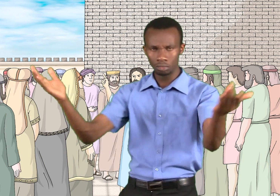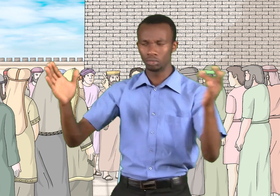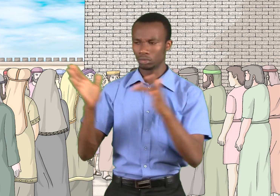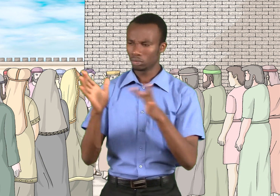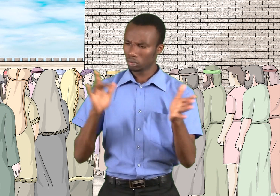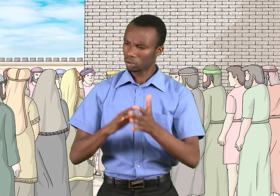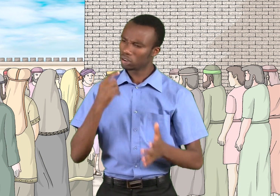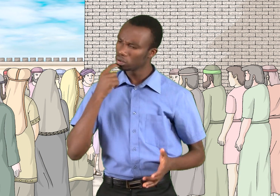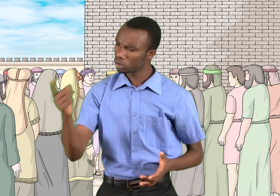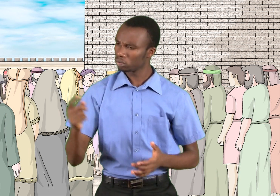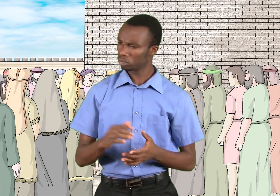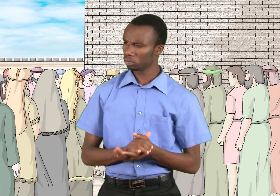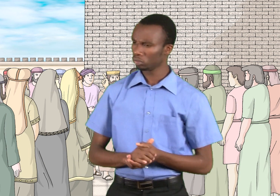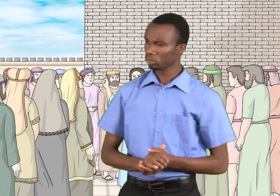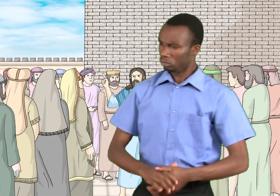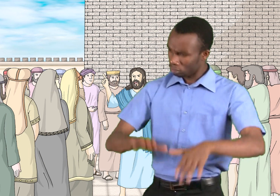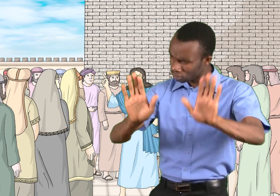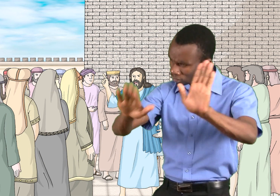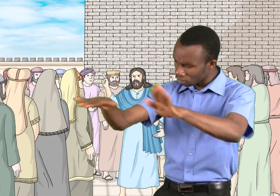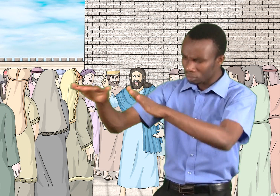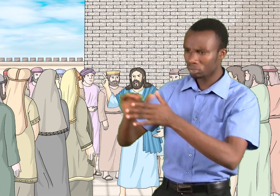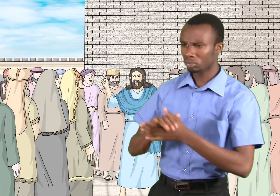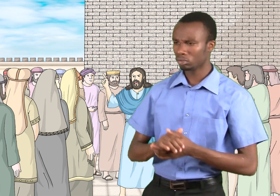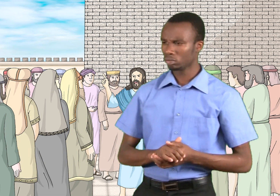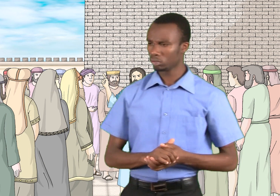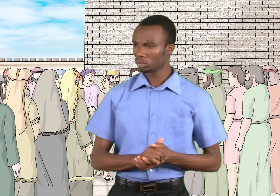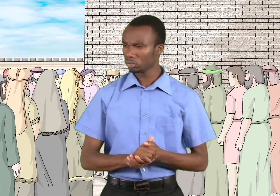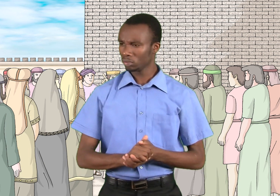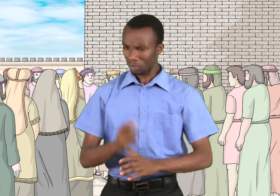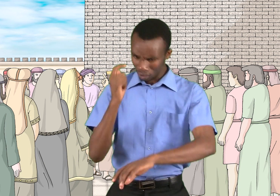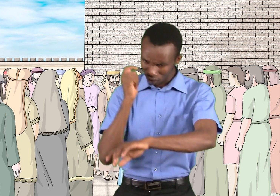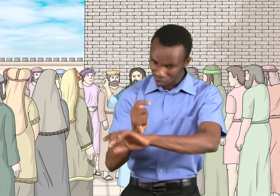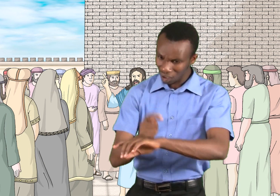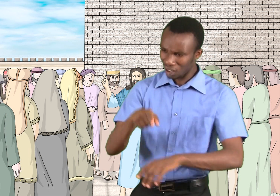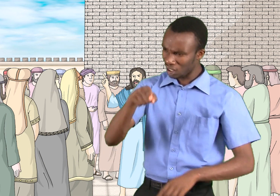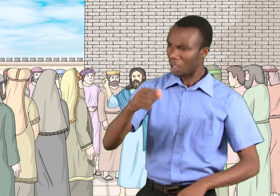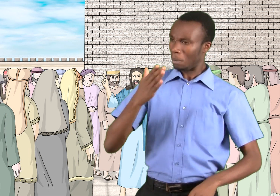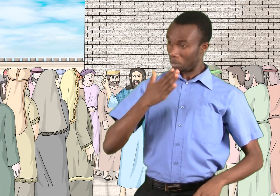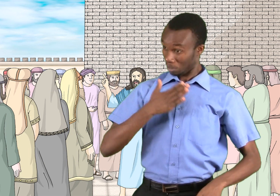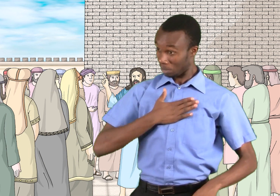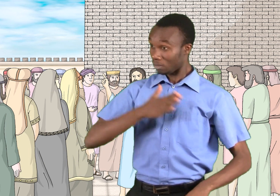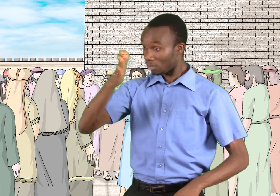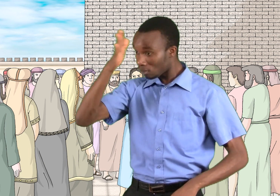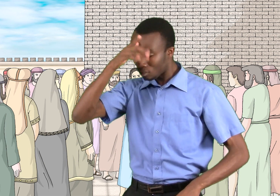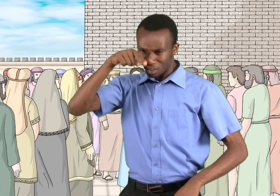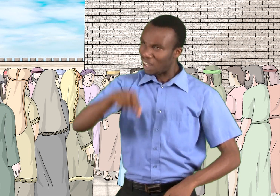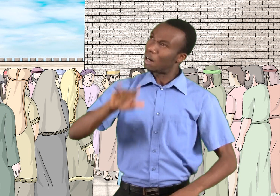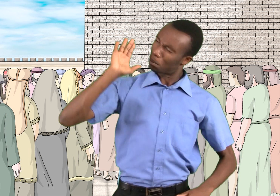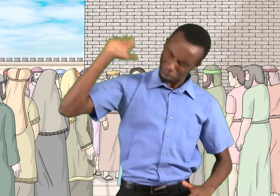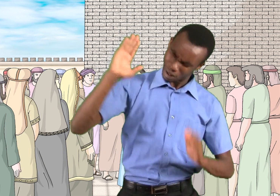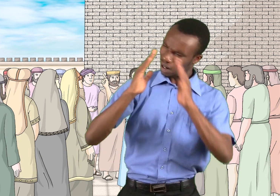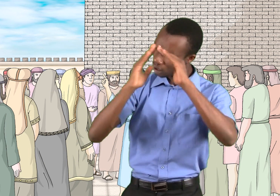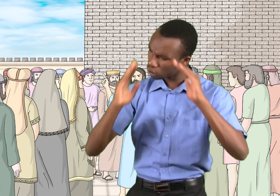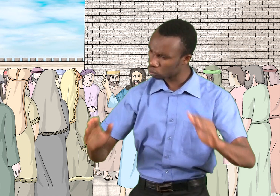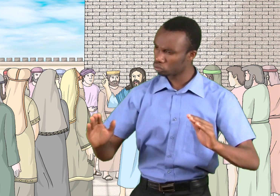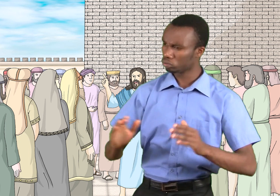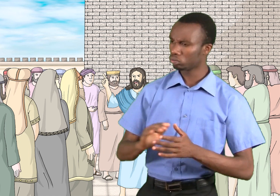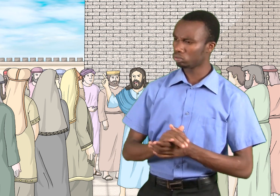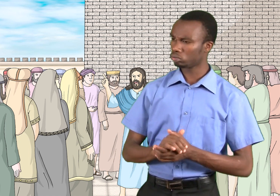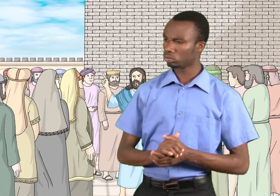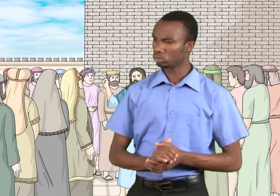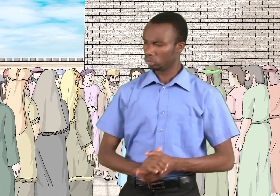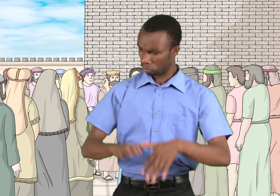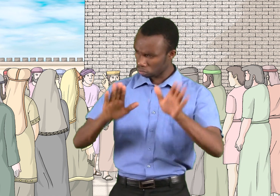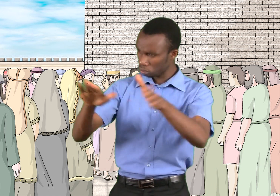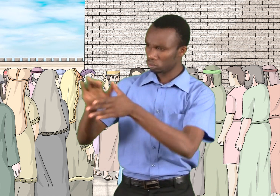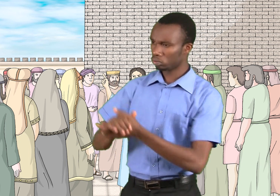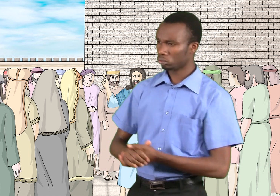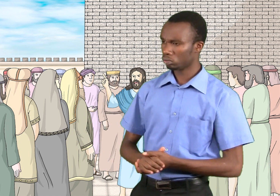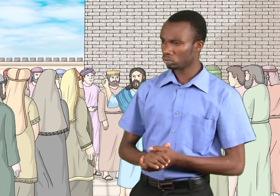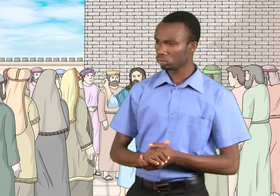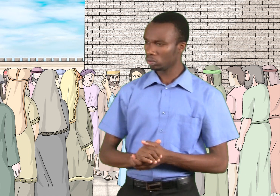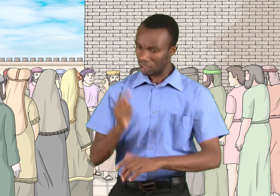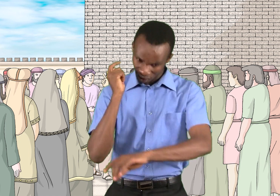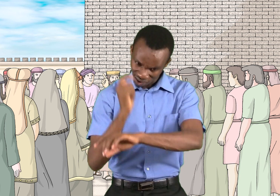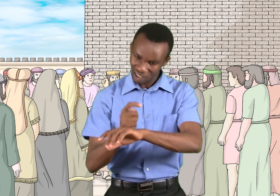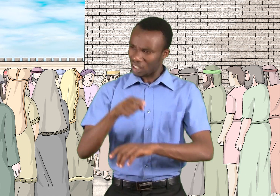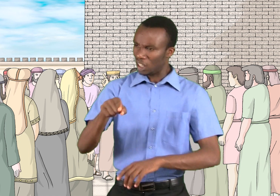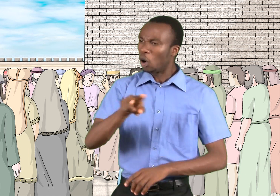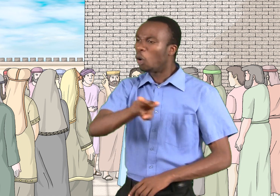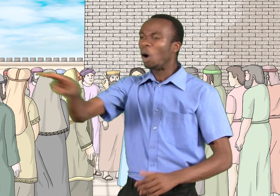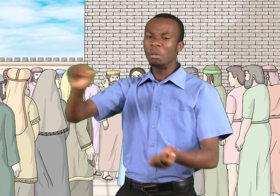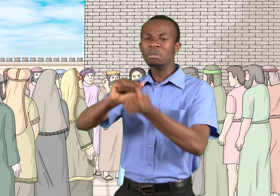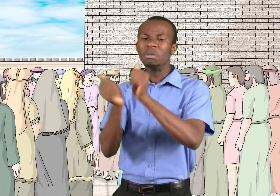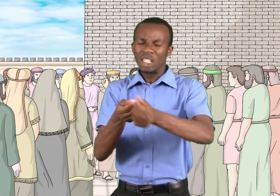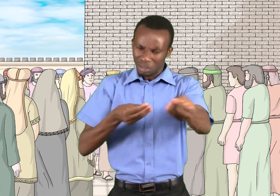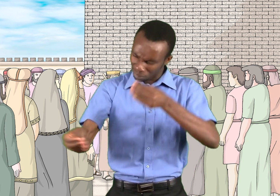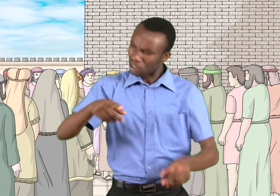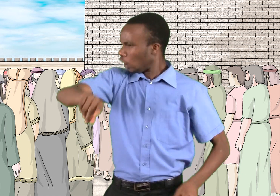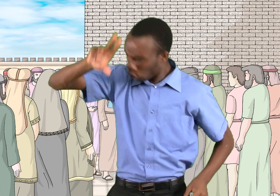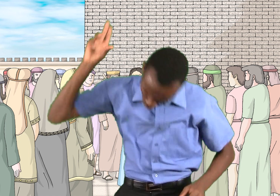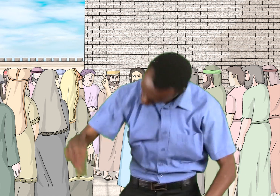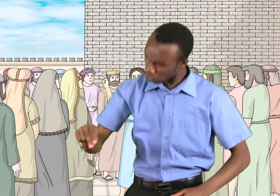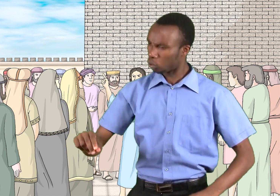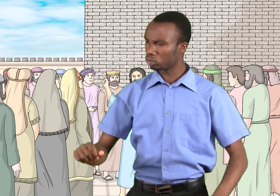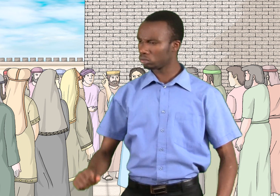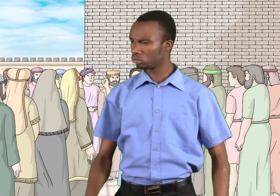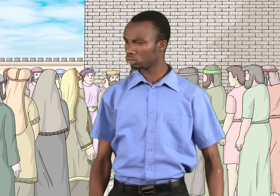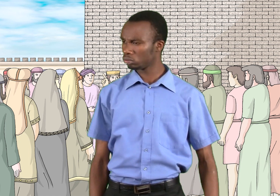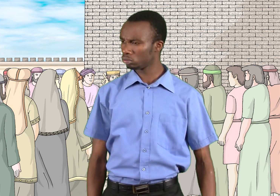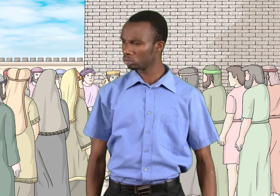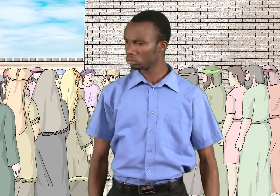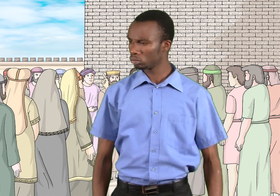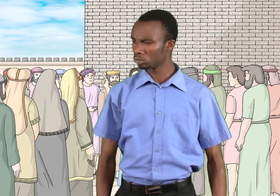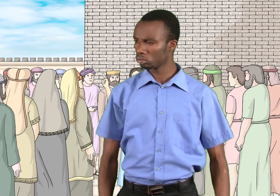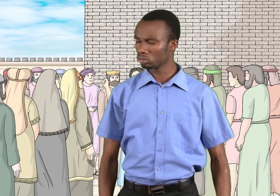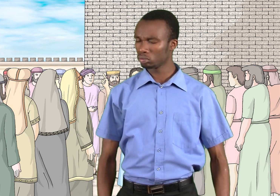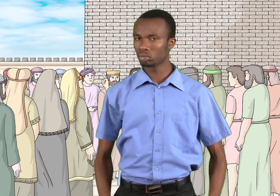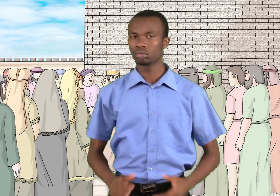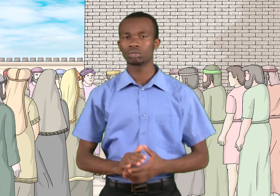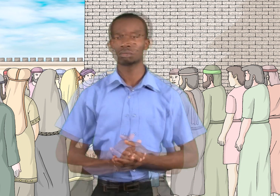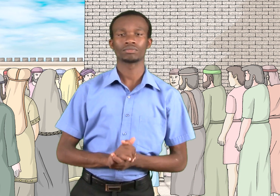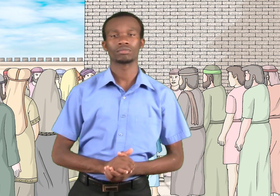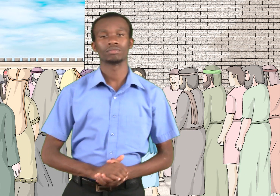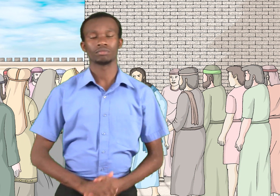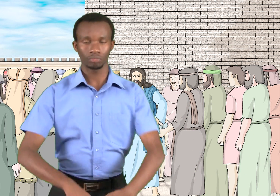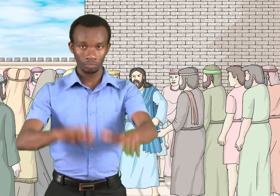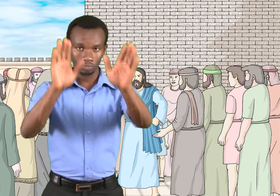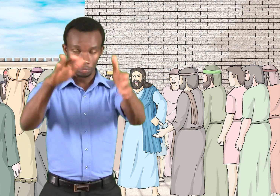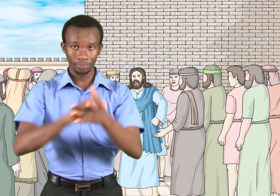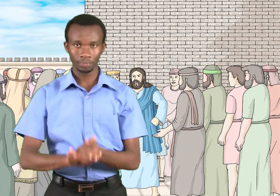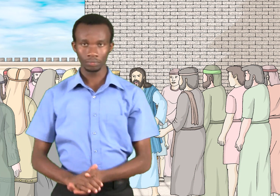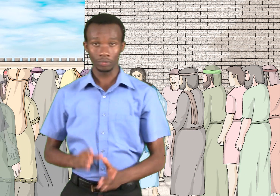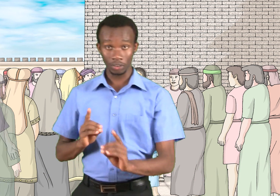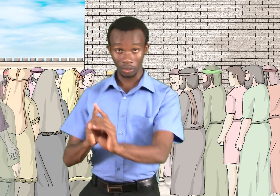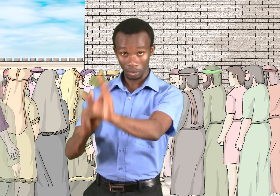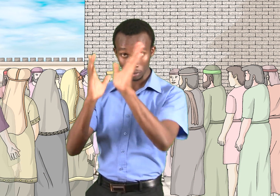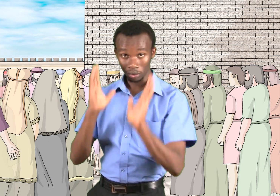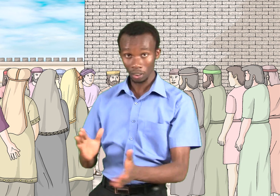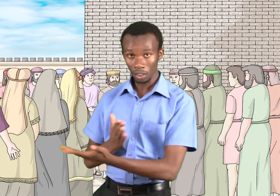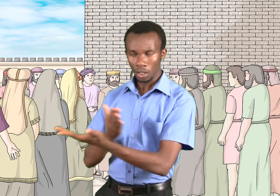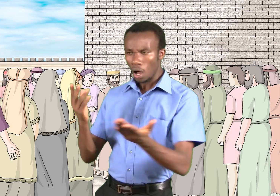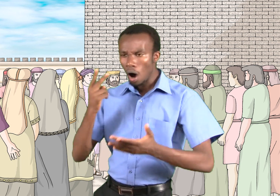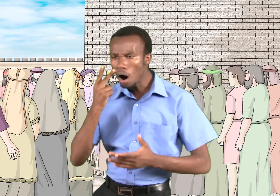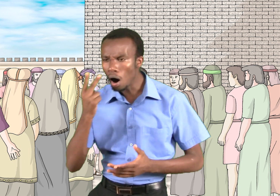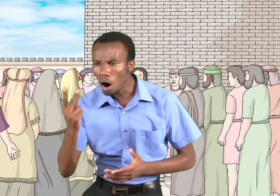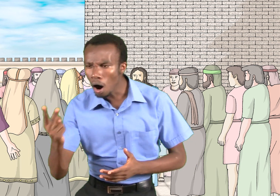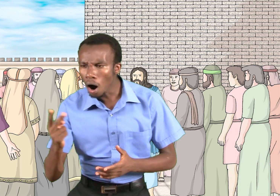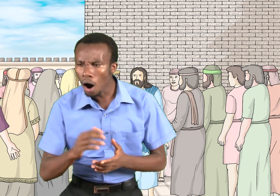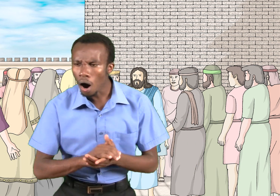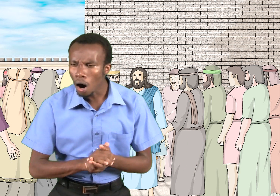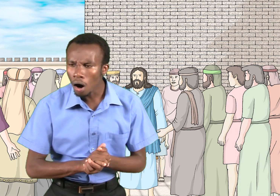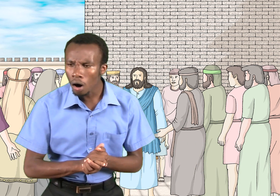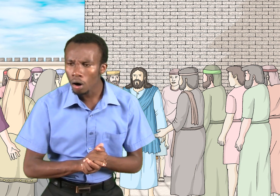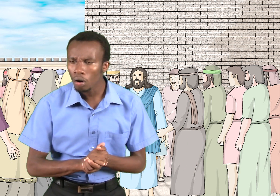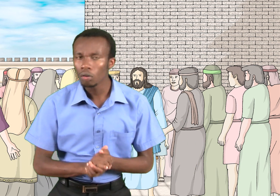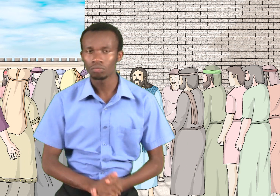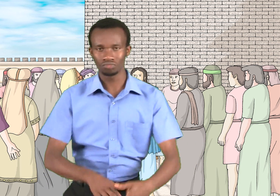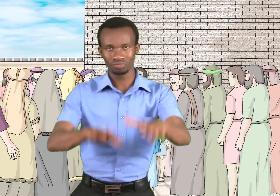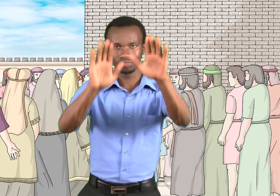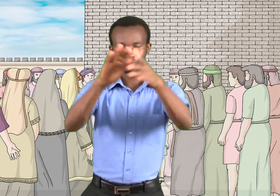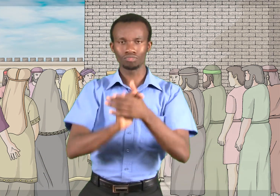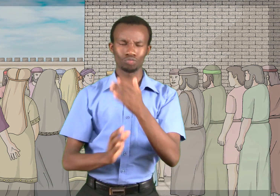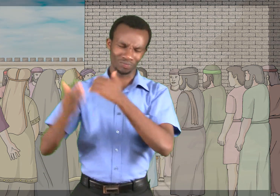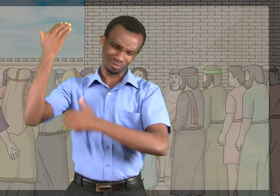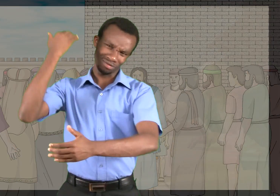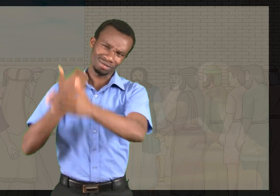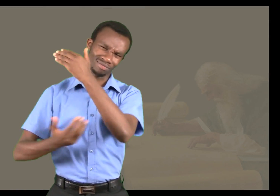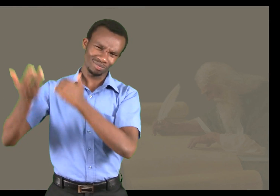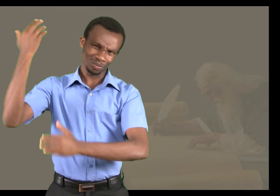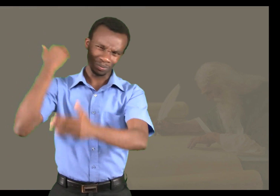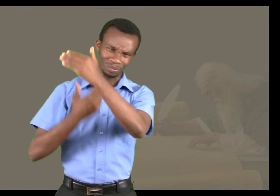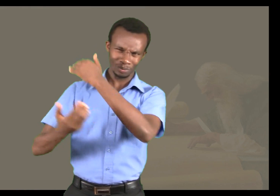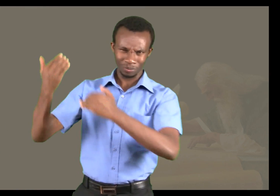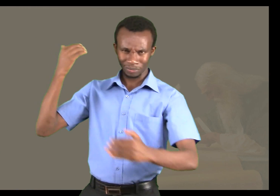How dare you turn My Father’s house into a marketplace!”